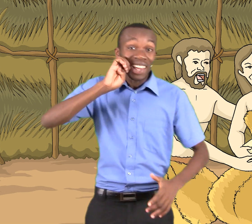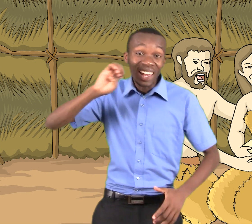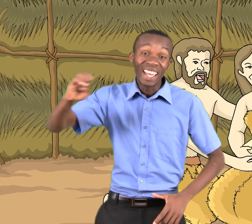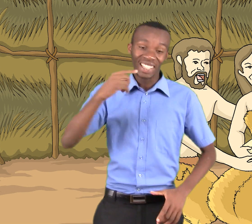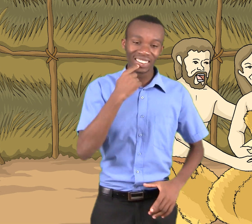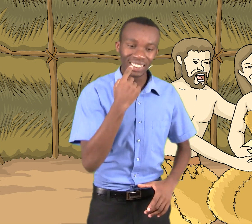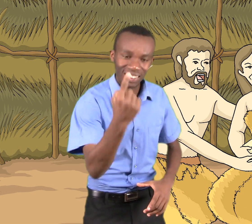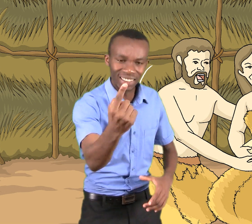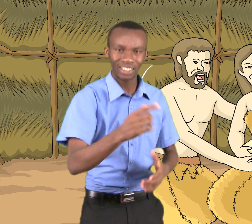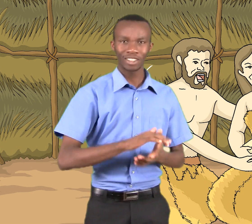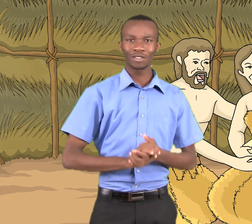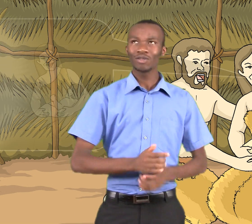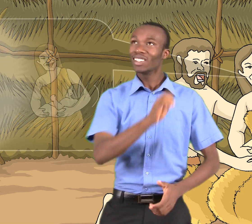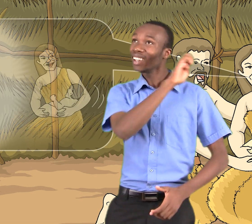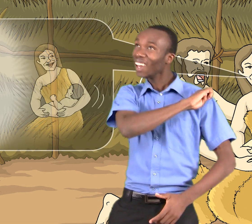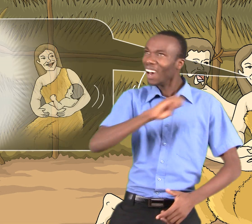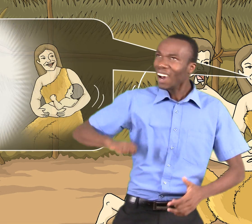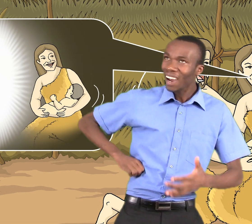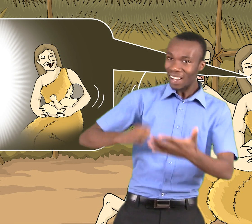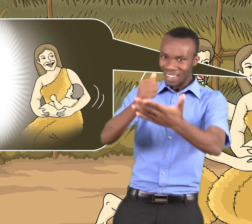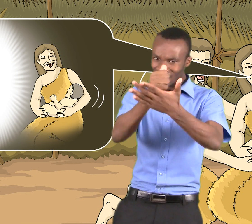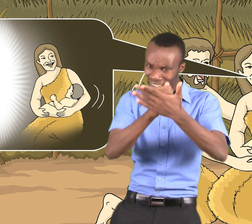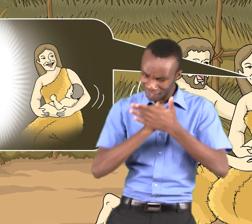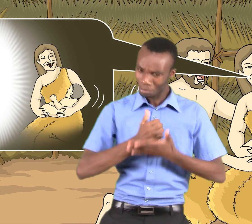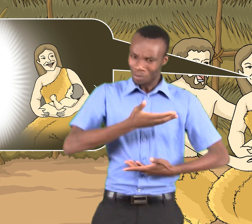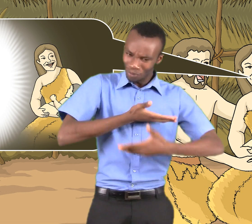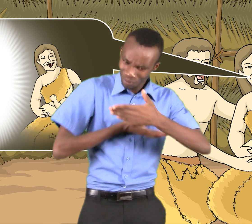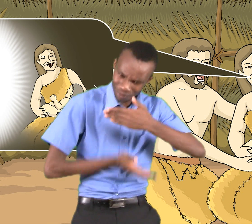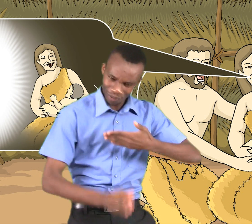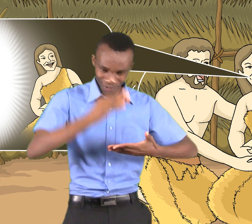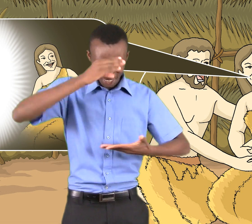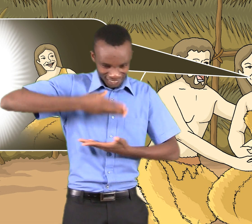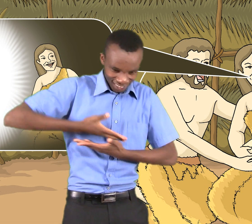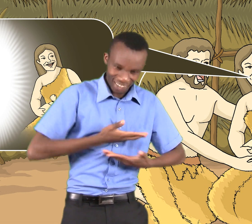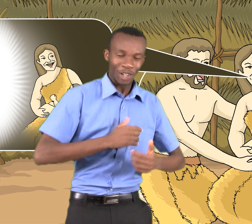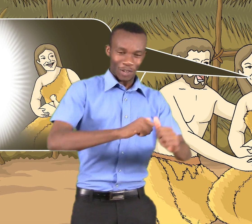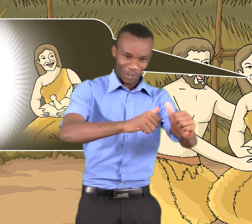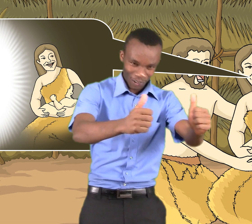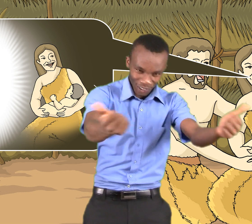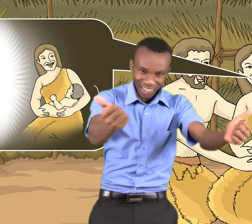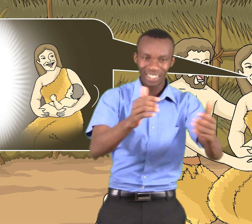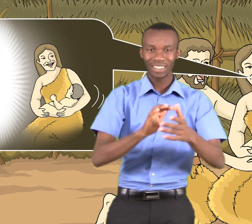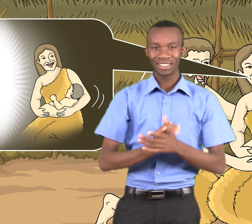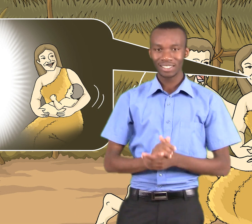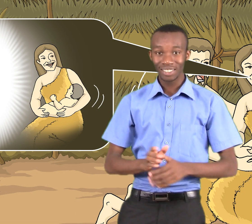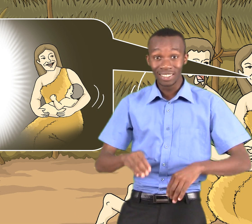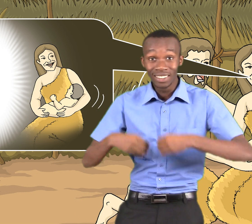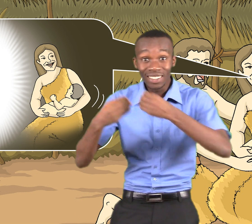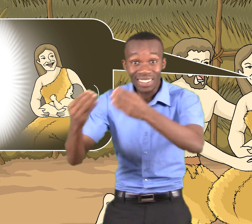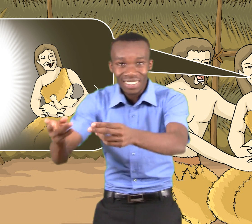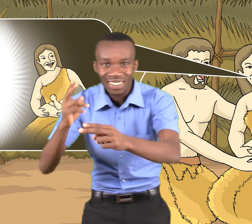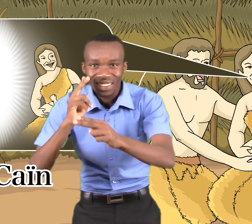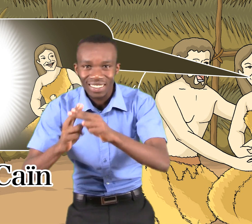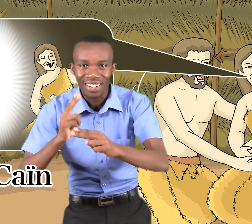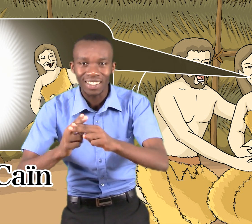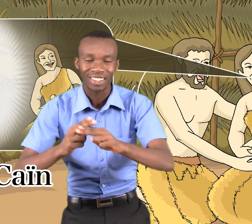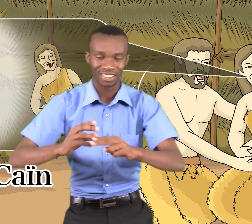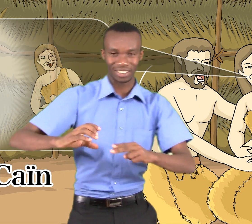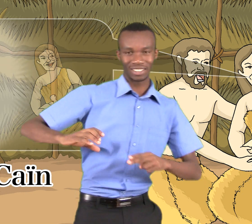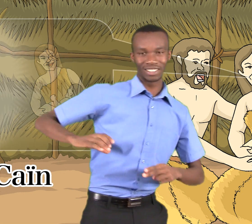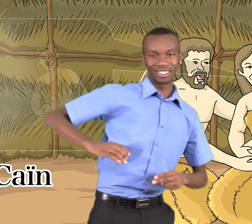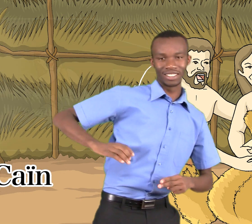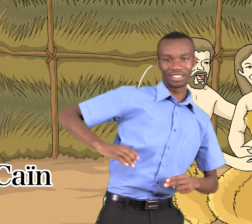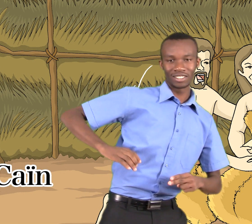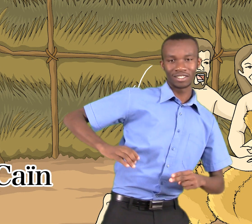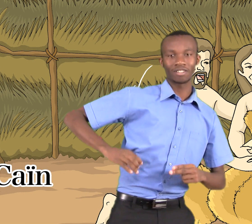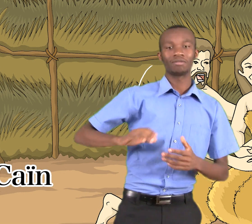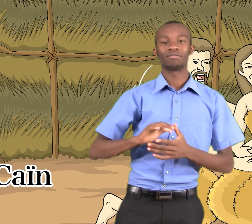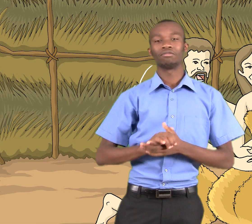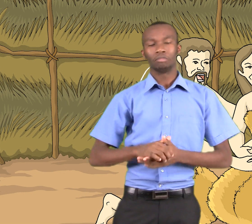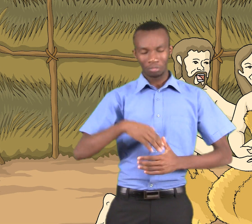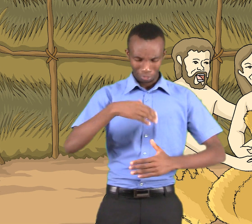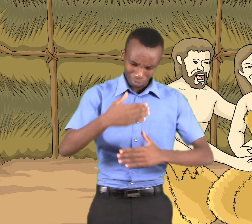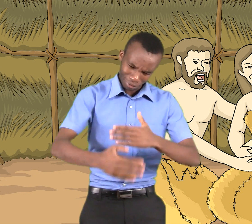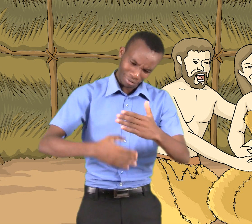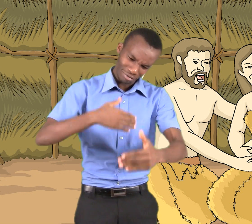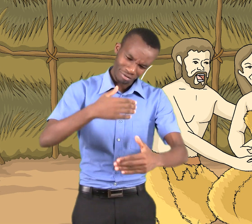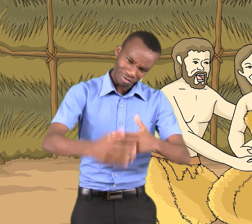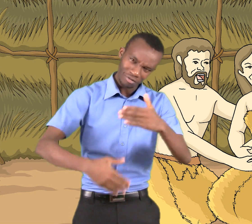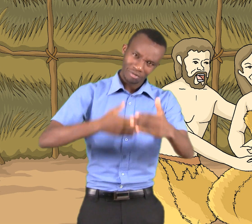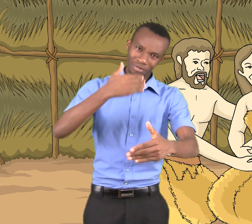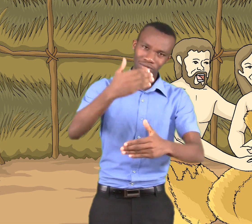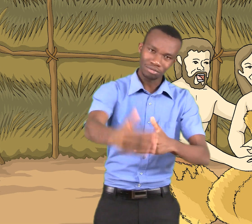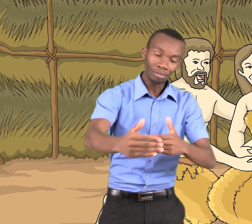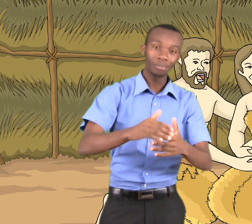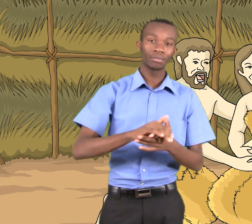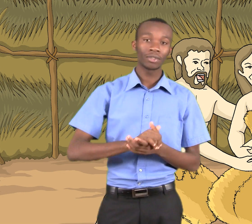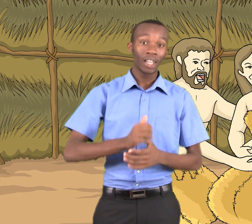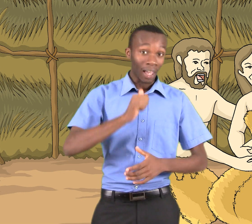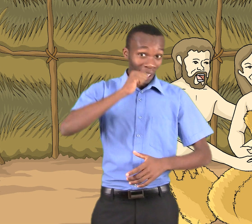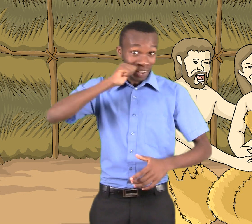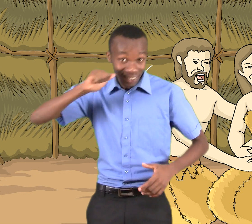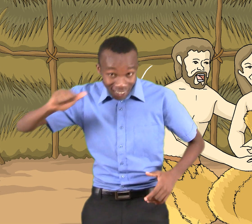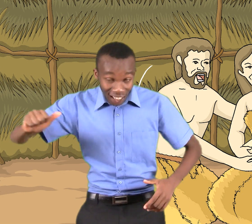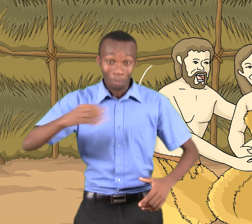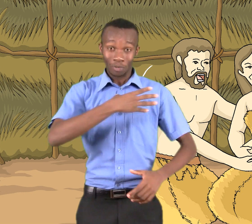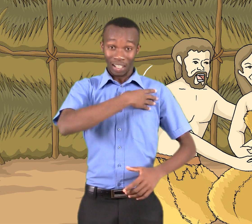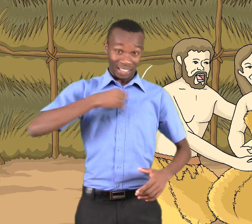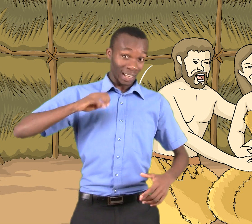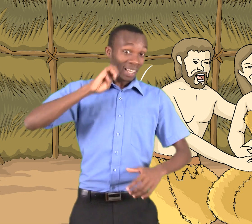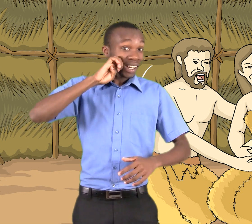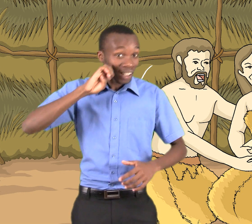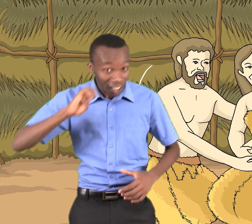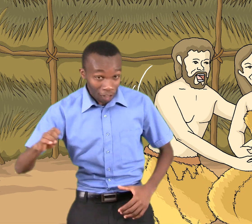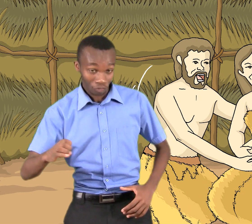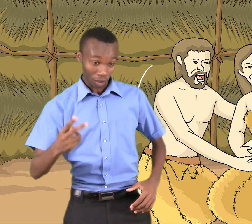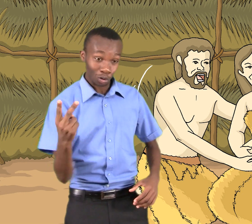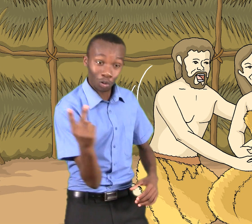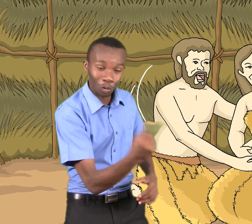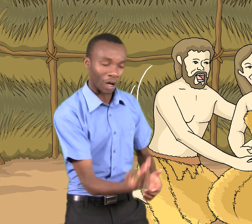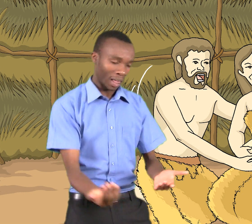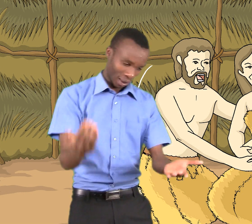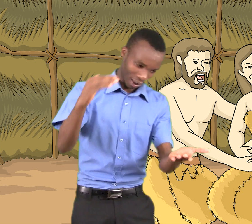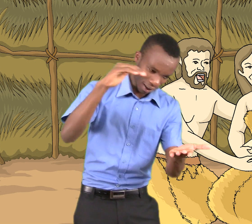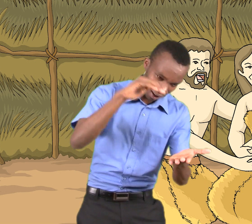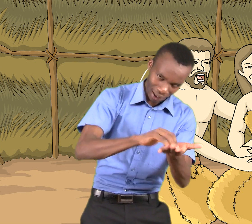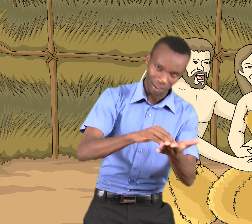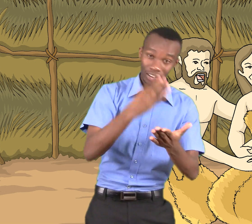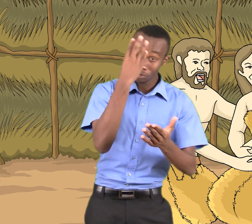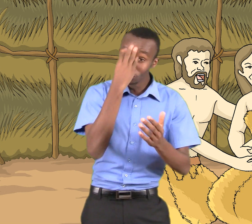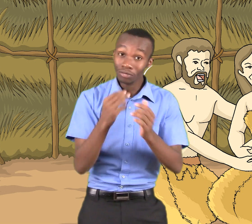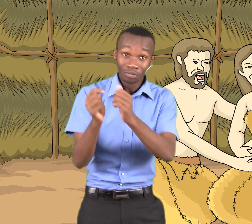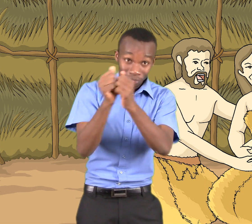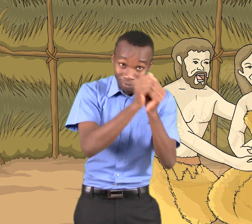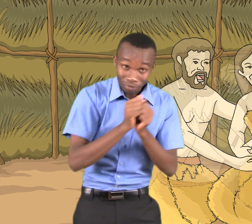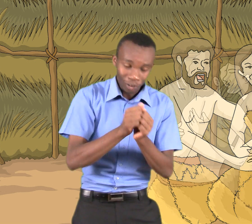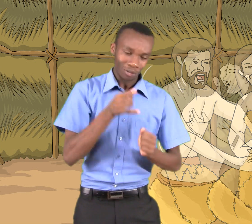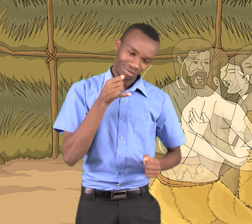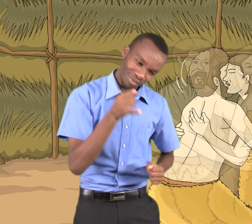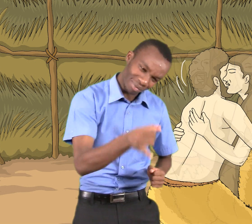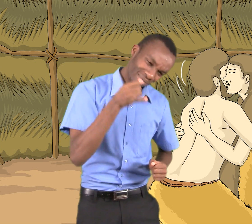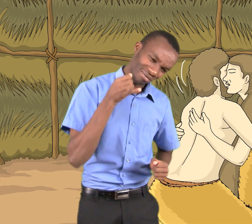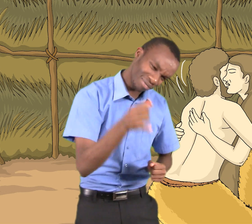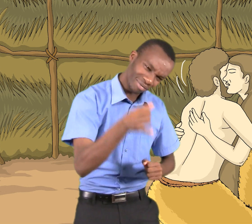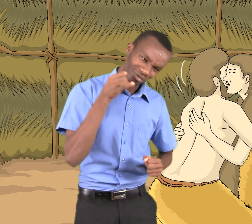“With the help of the LORD I have brought forth a man,” she said.